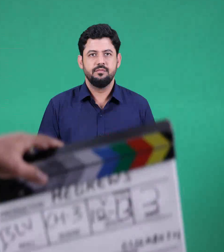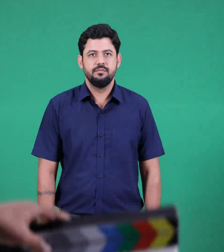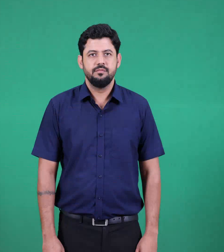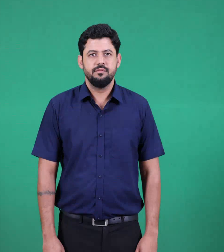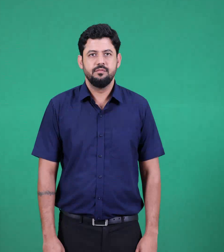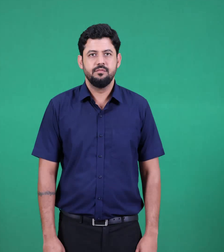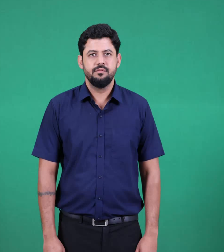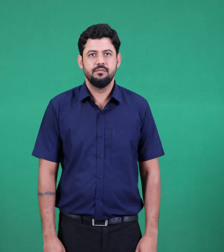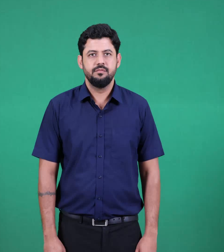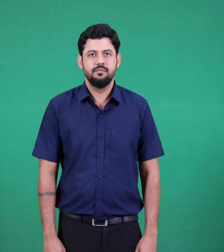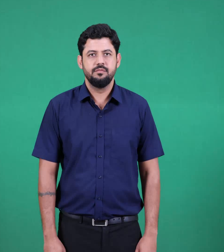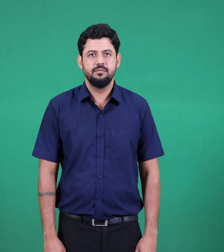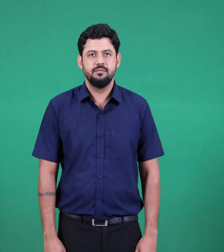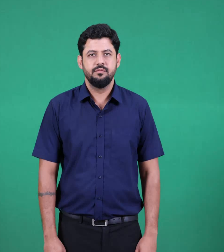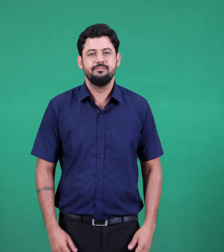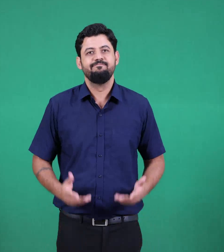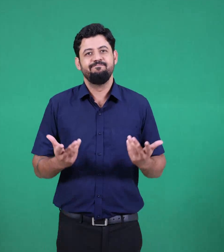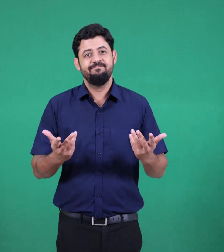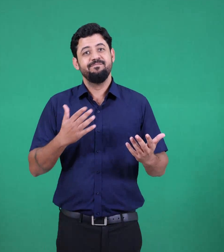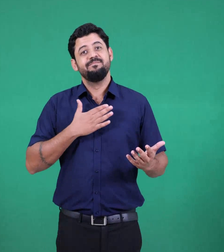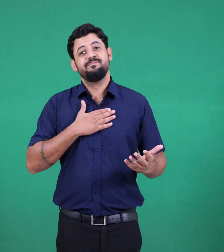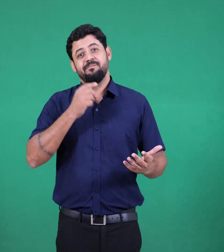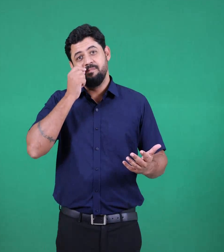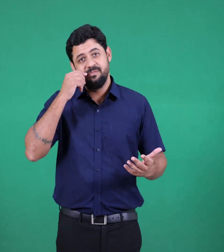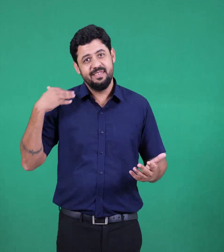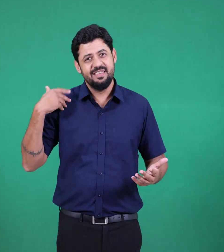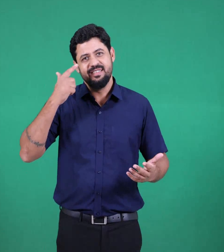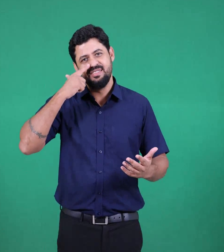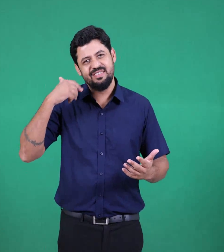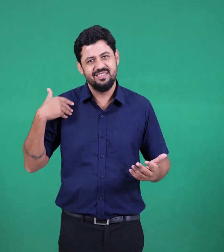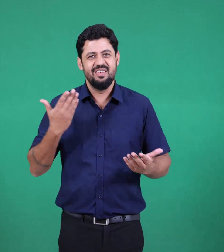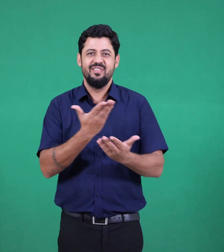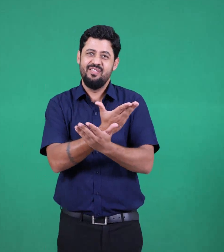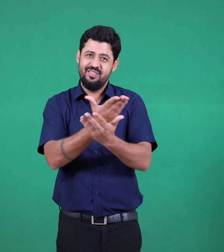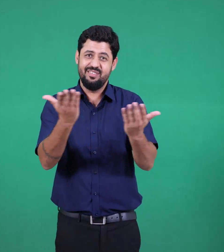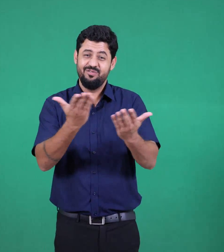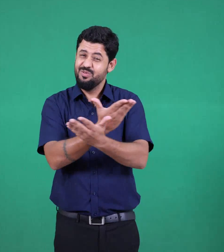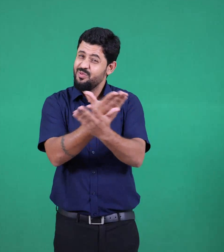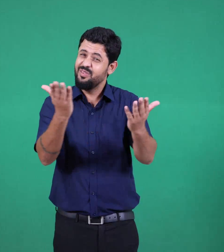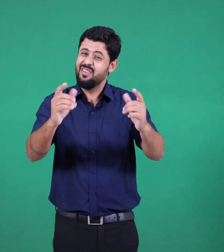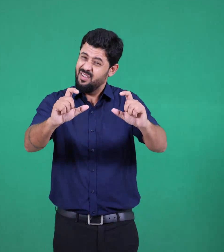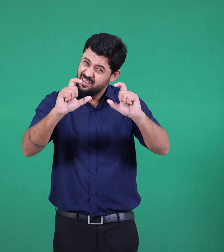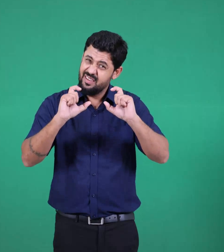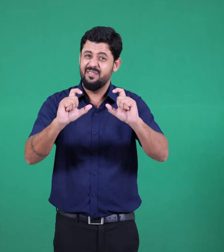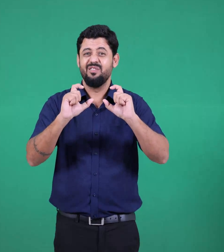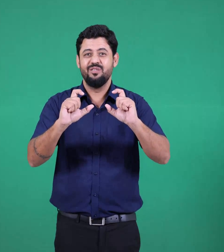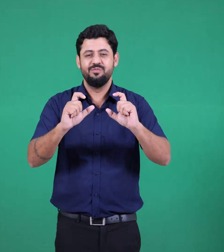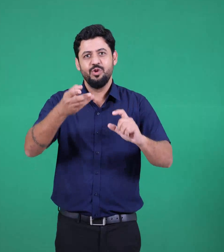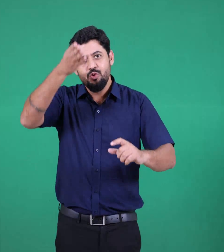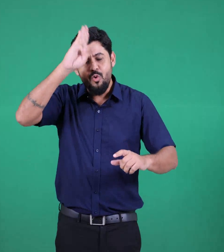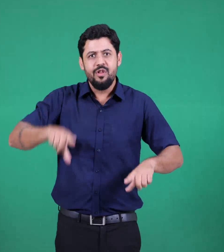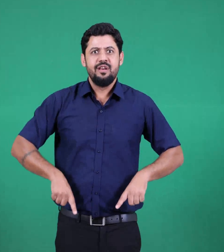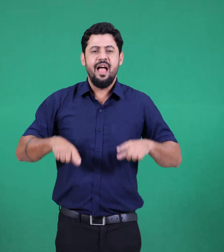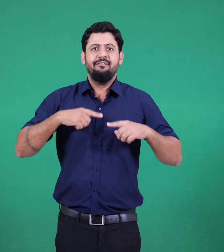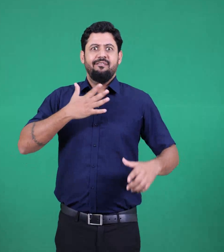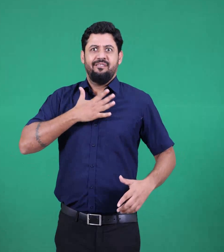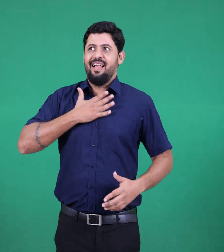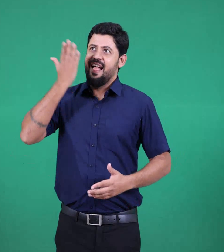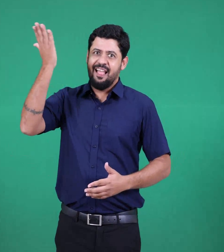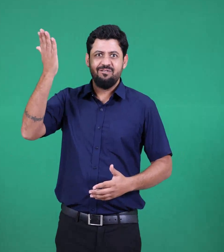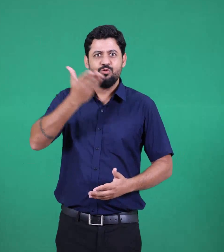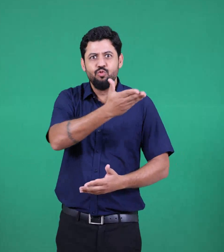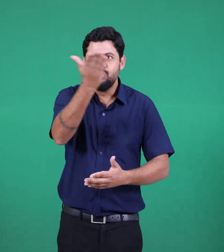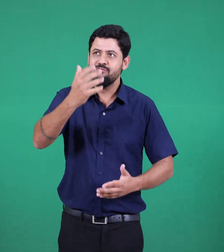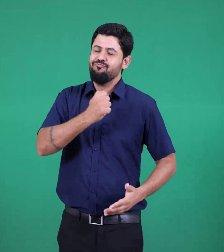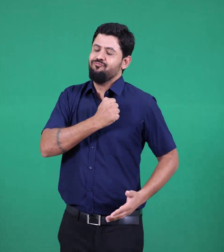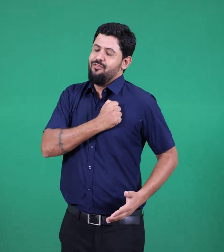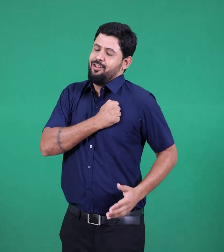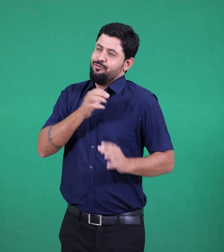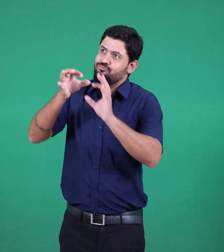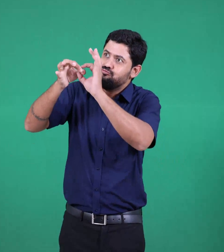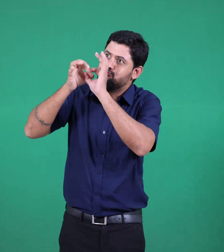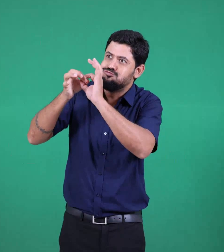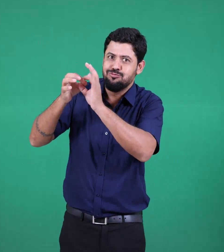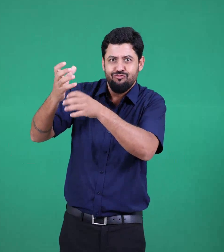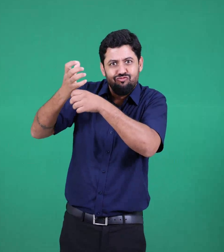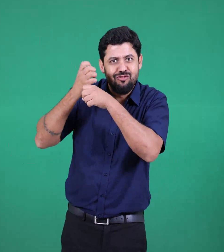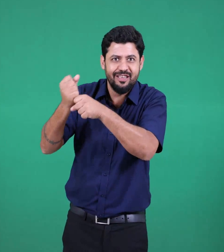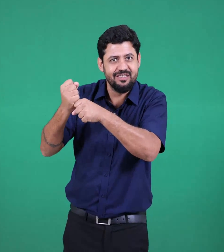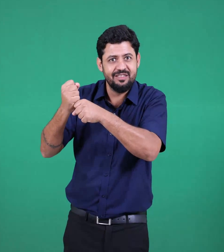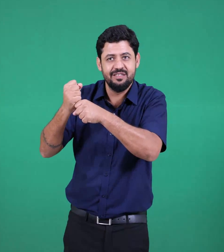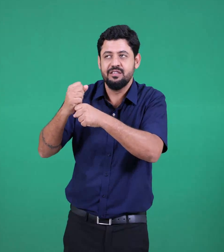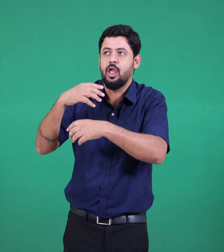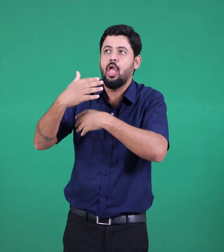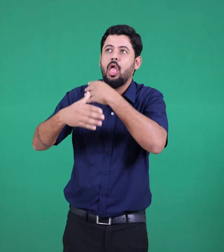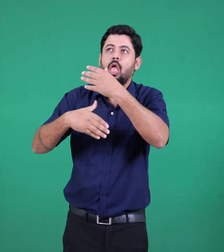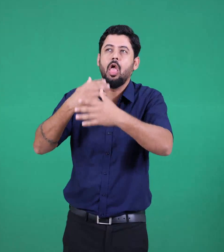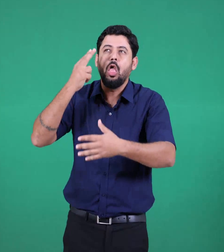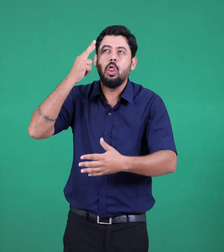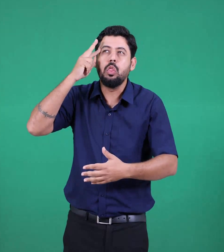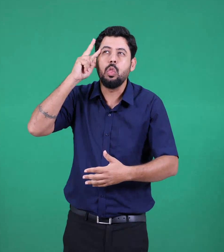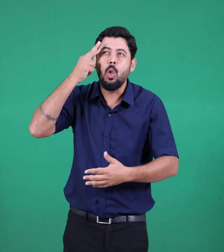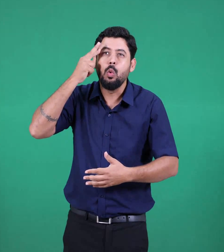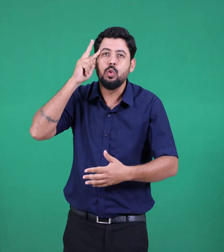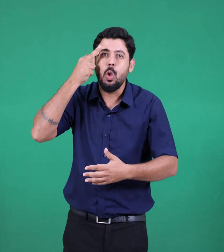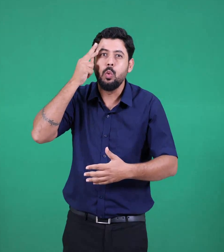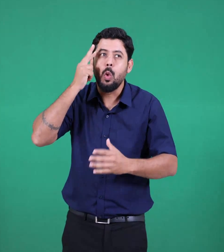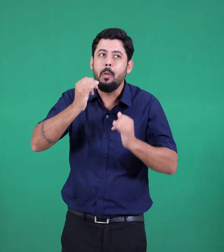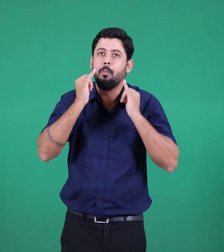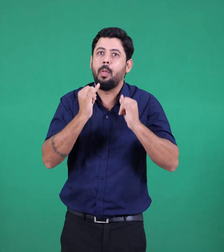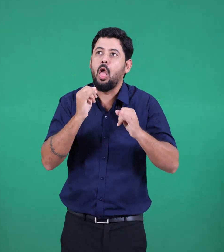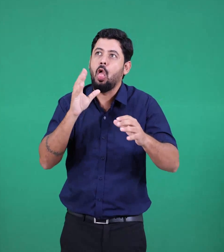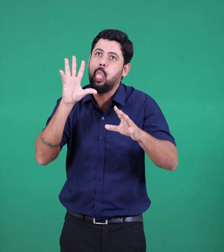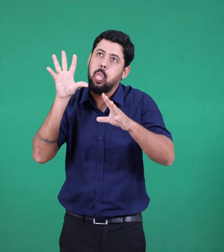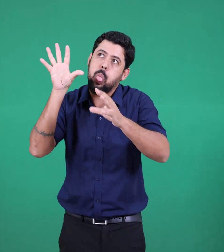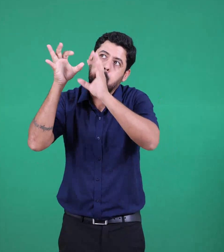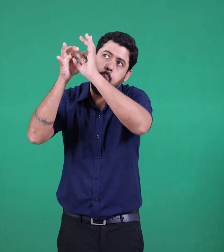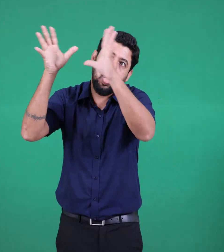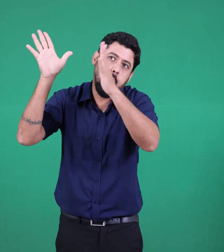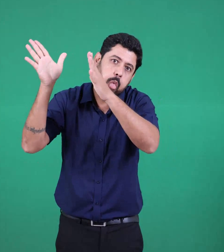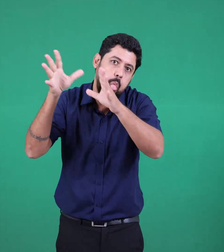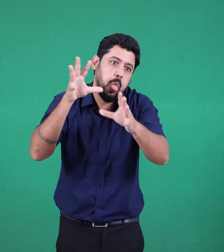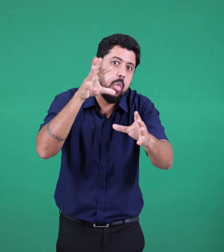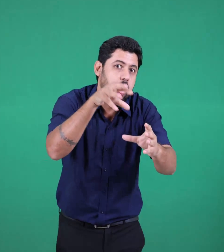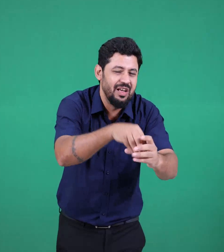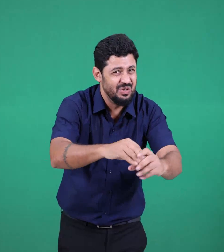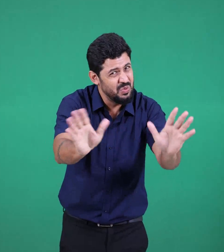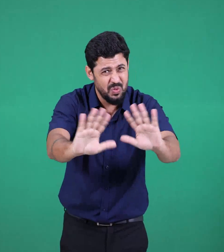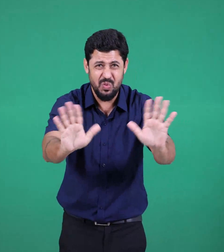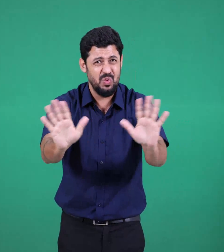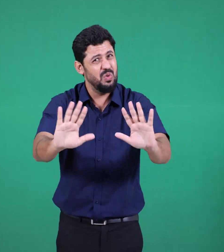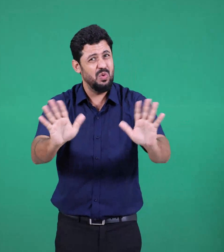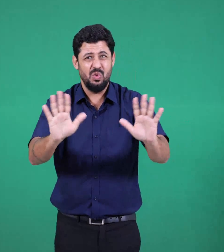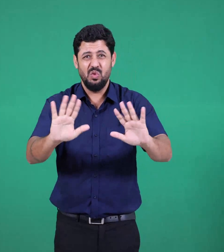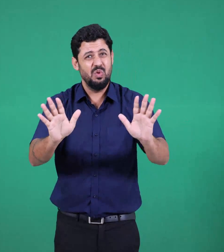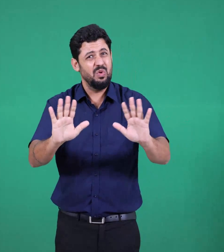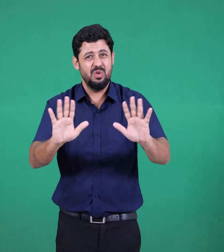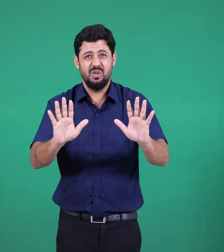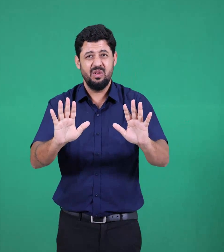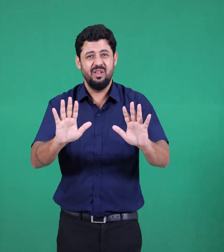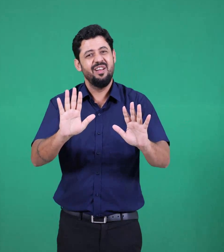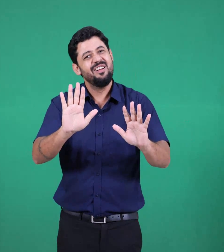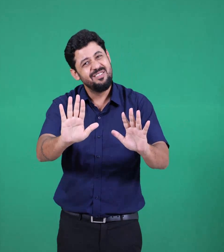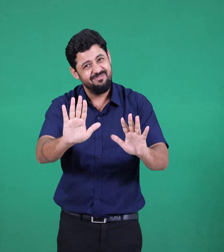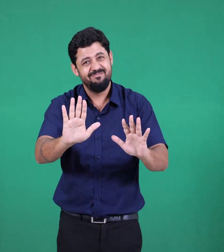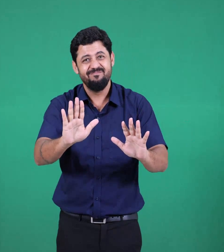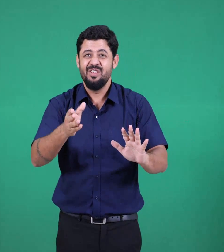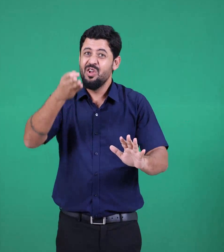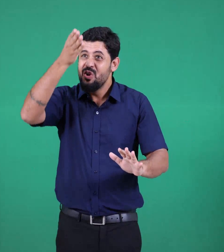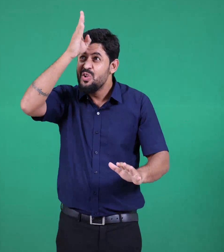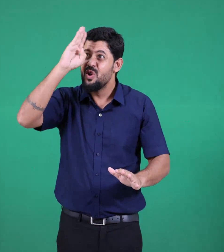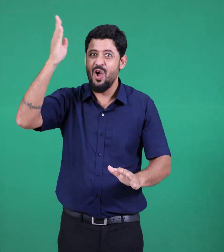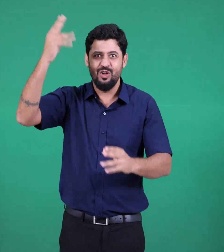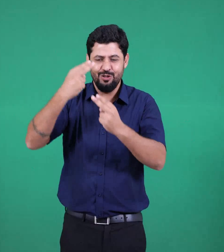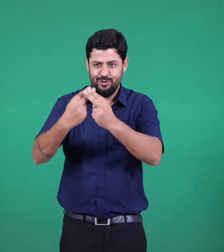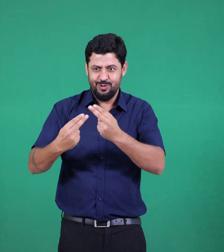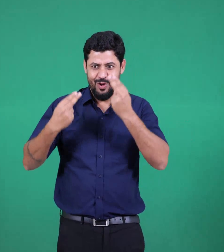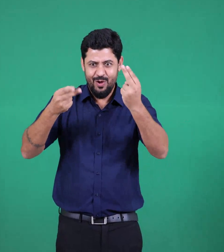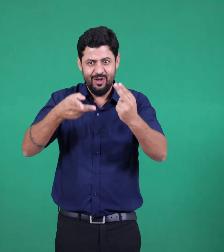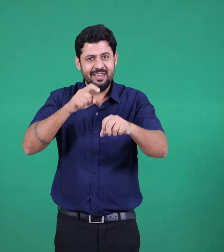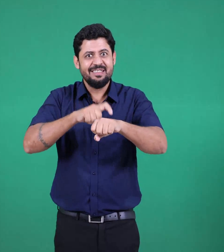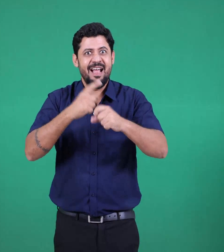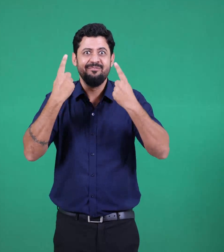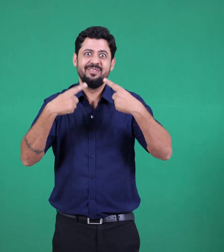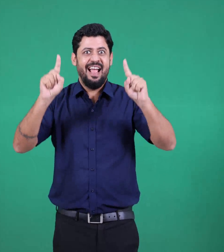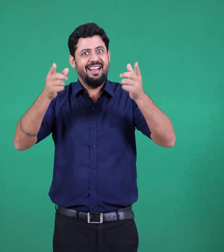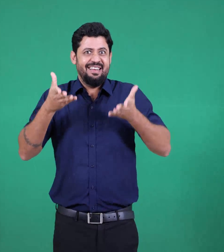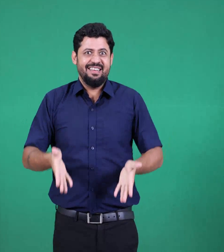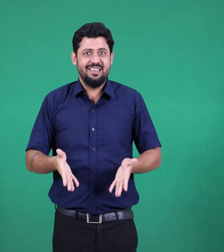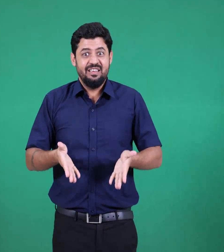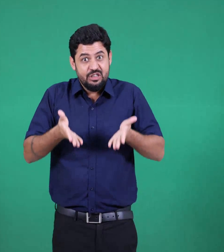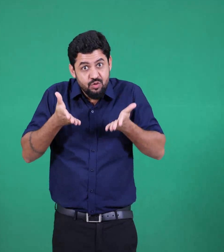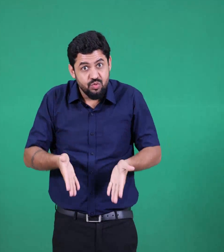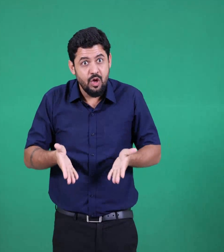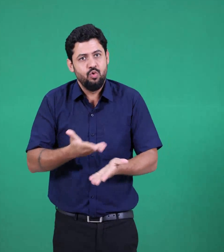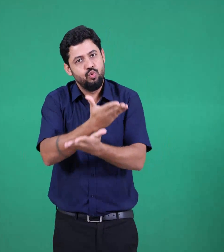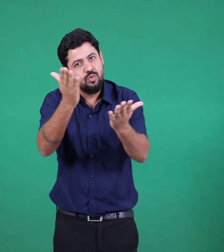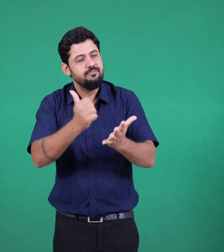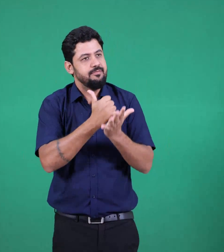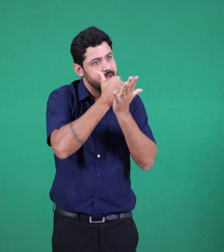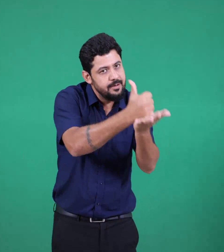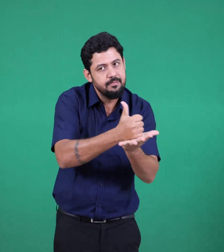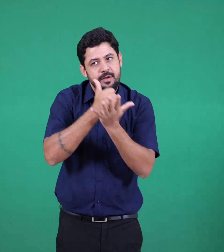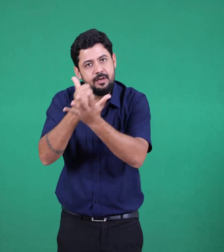See to it, brothers, that none of you has a wicked heart of unbelief that turns away from the living God.